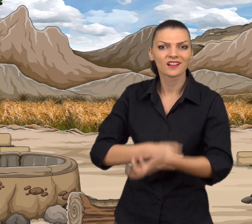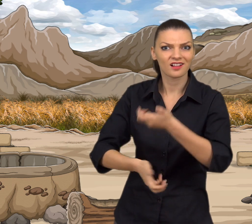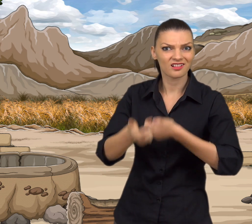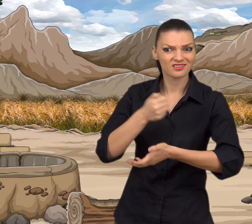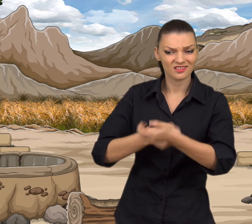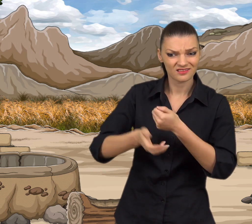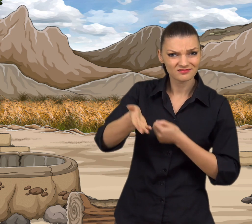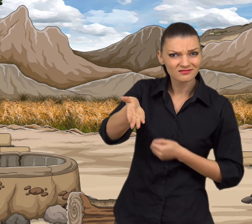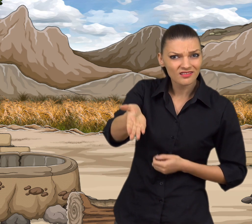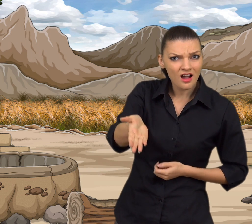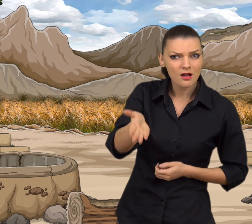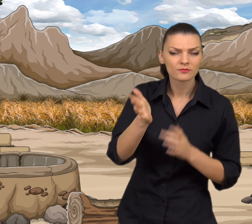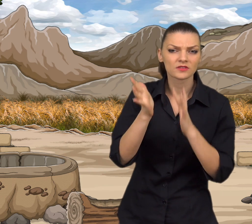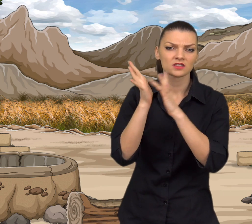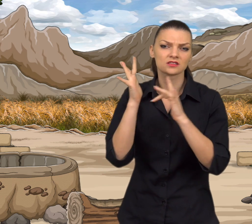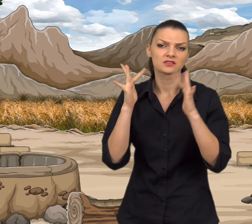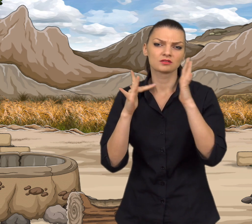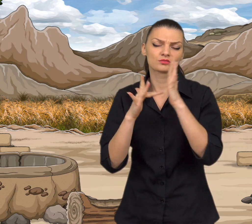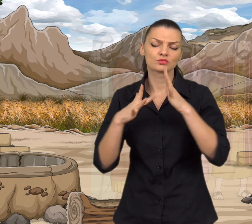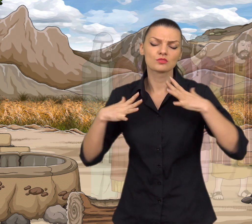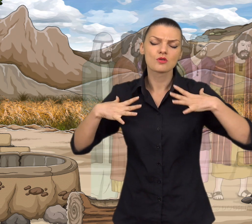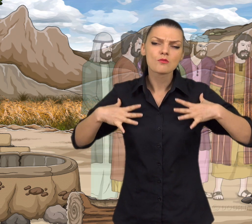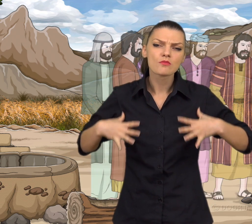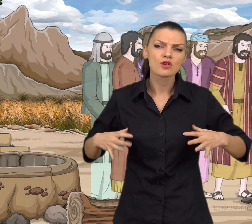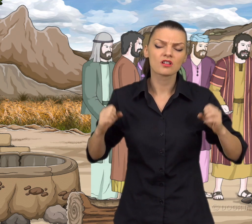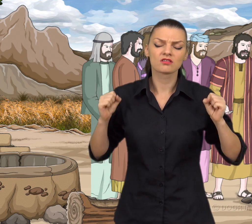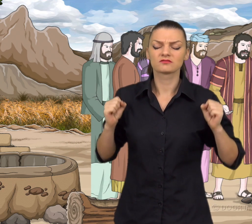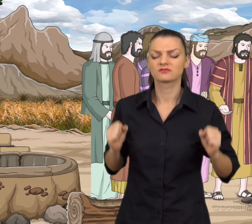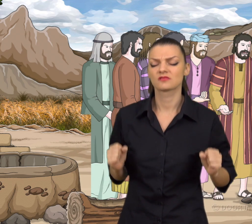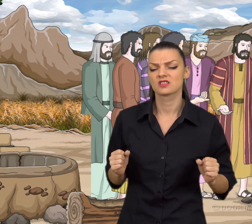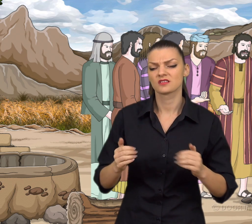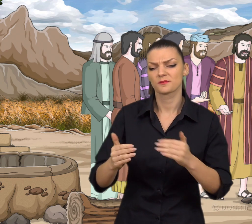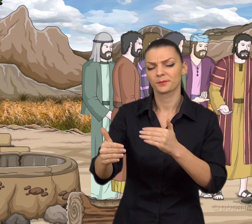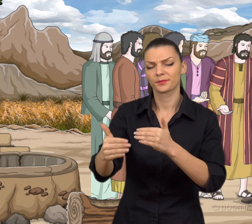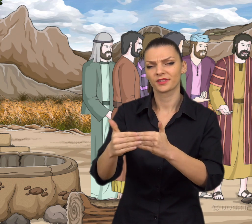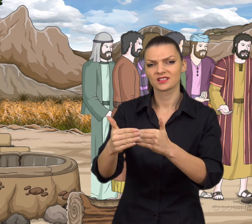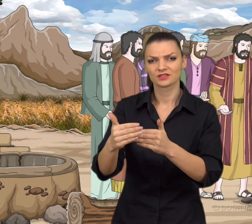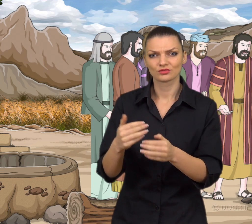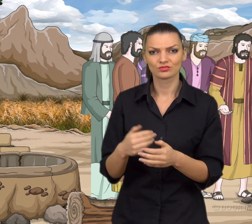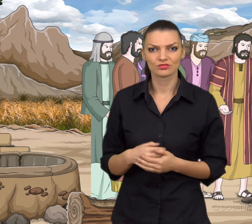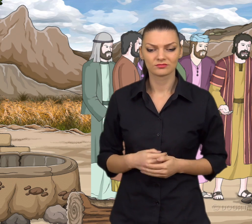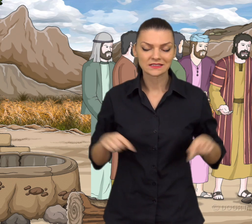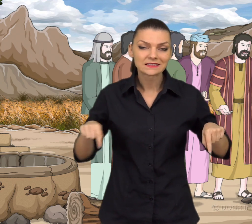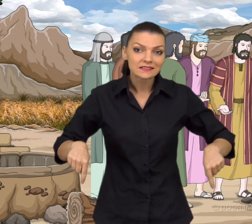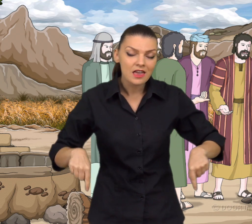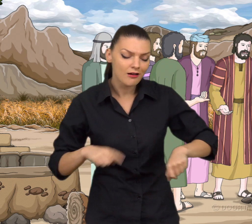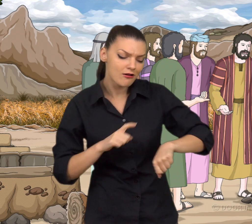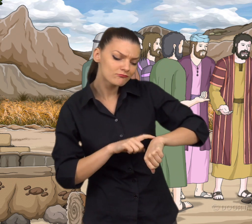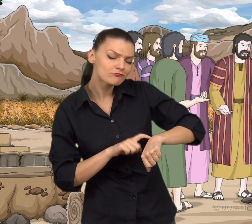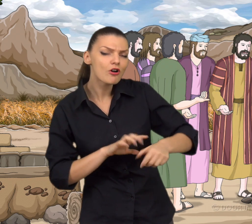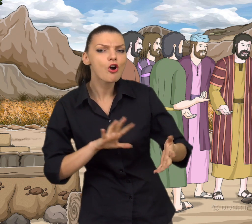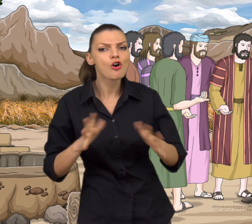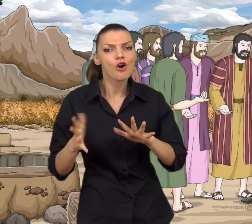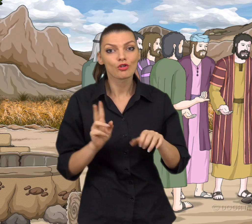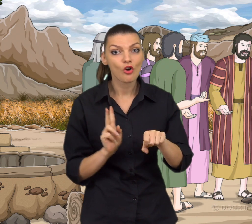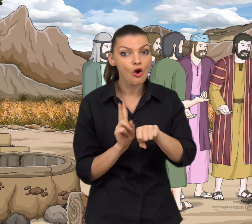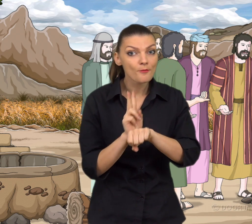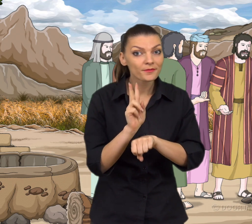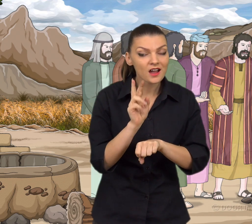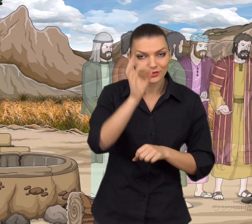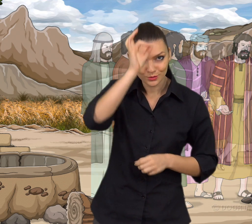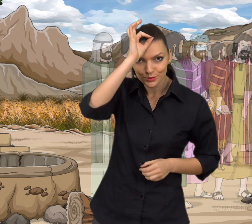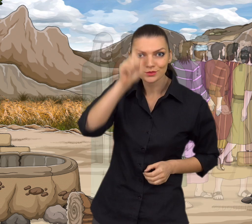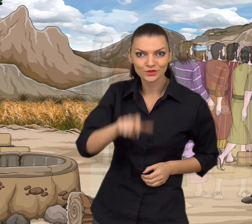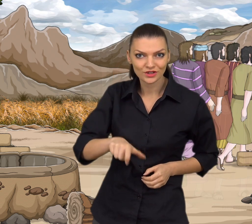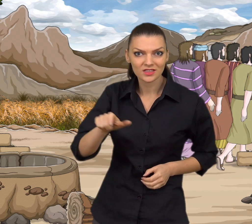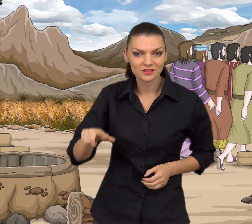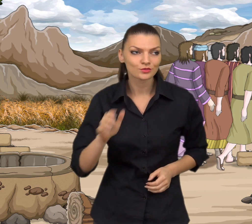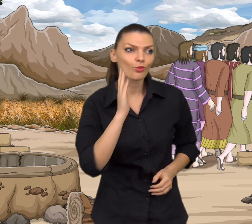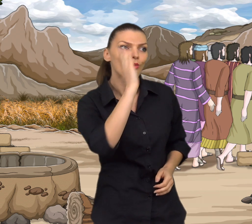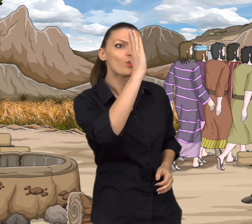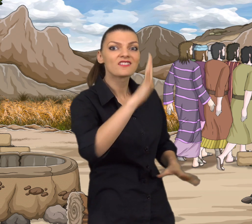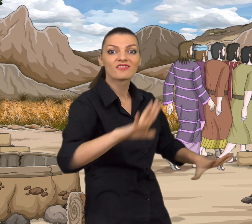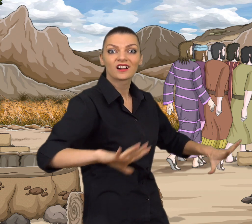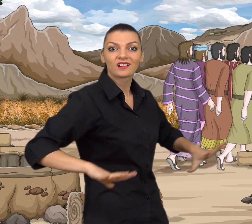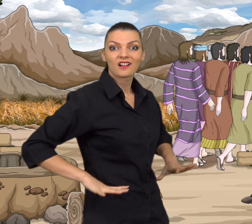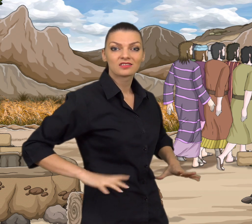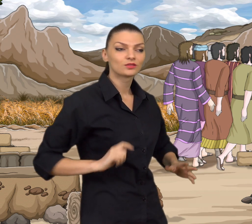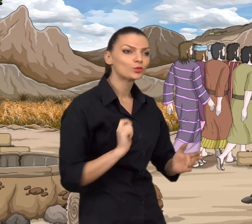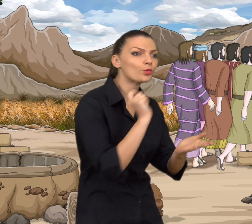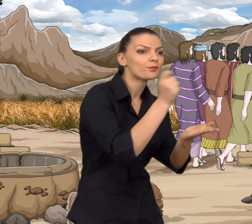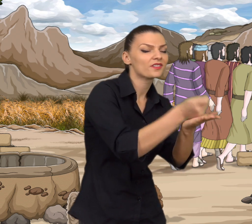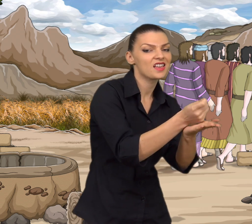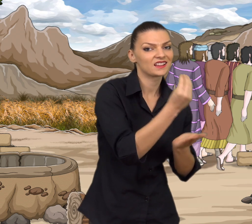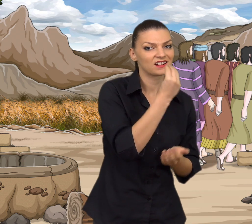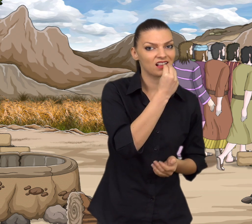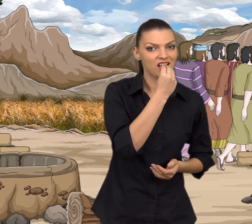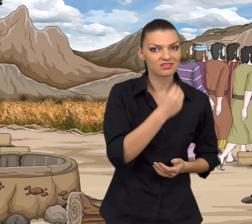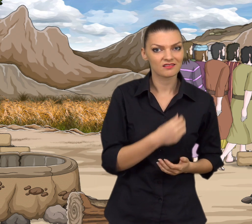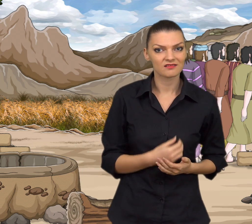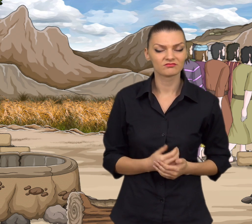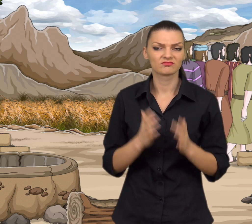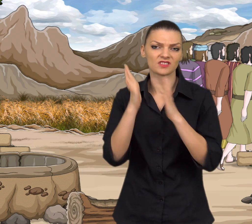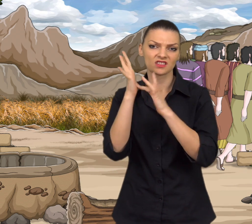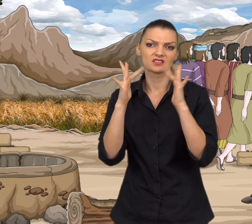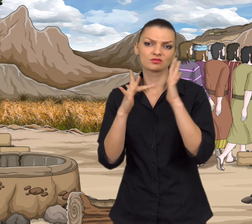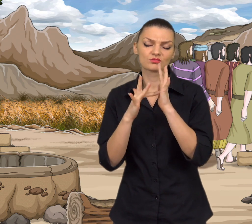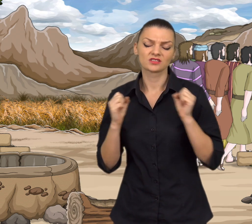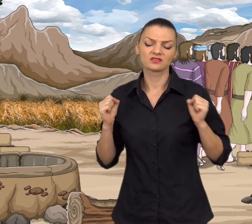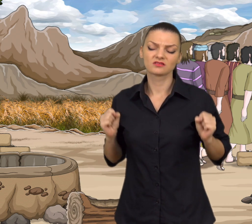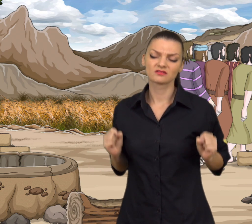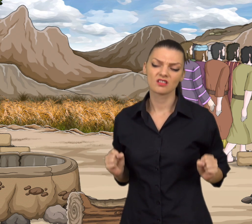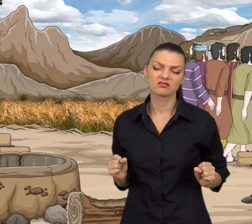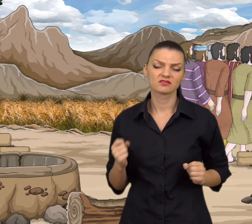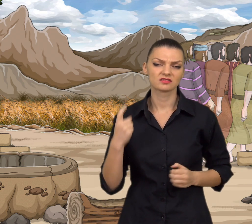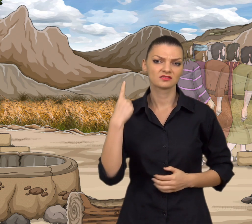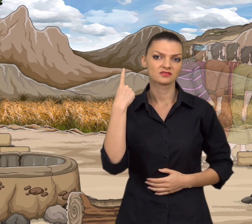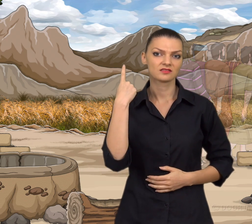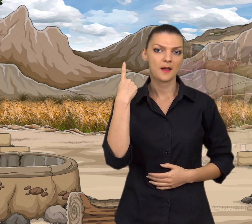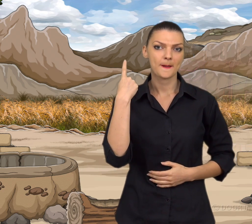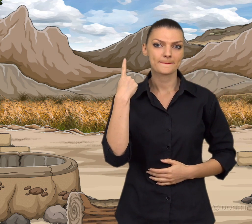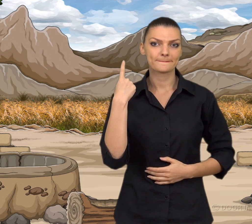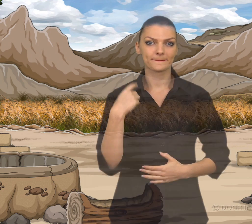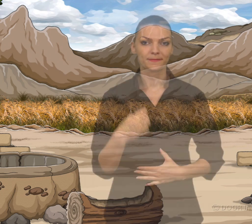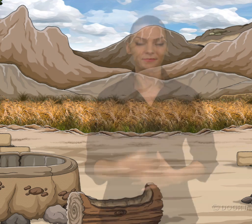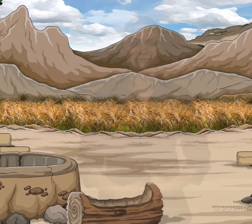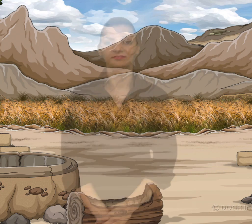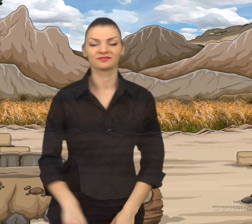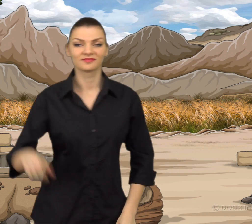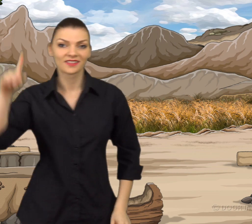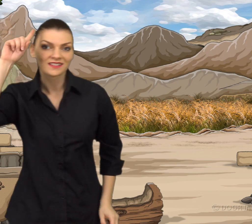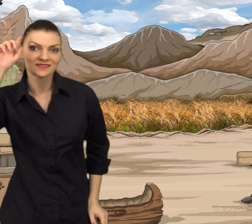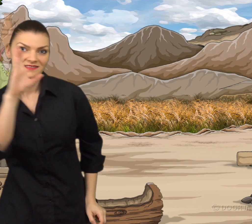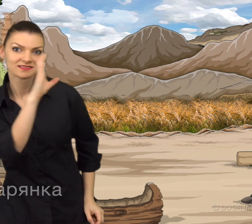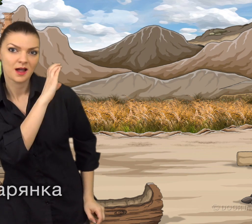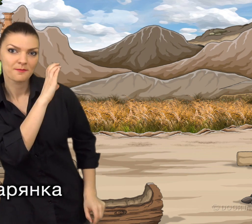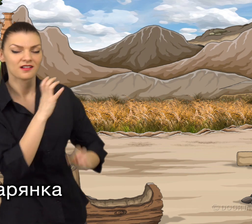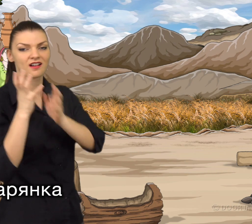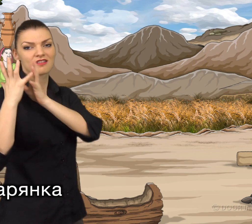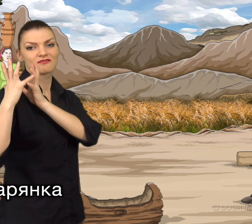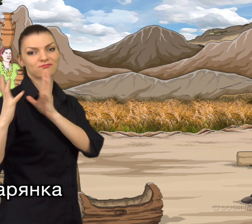Since Jacob’s well was there, Jesus, weary from His journey, sat down by the well. It was about the sixth hour.